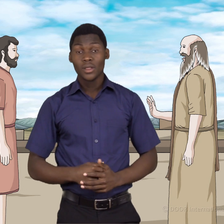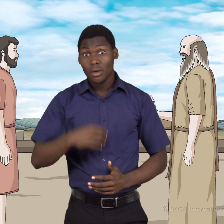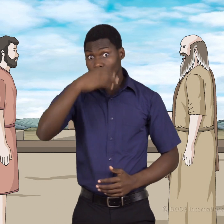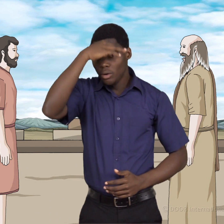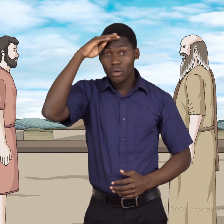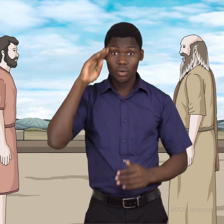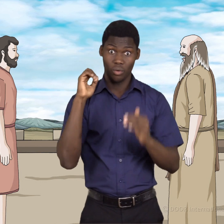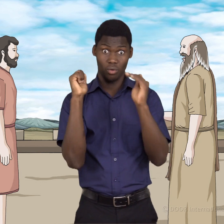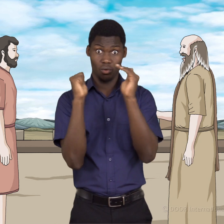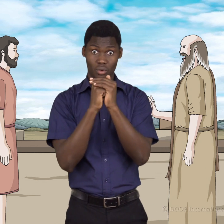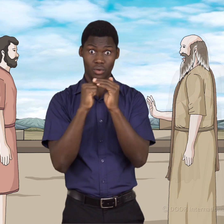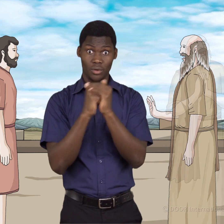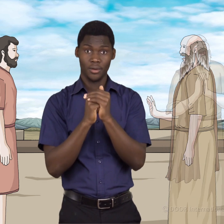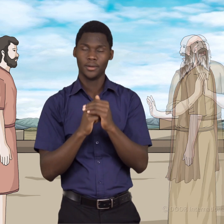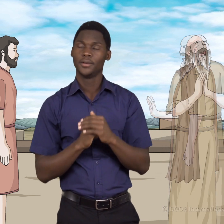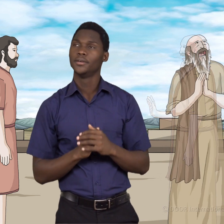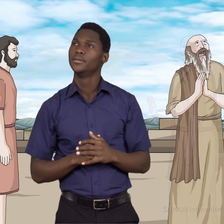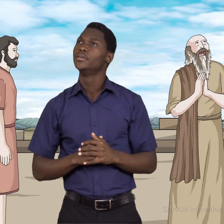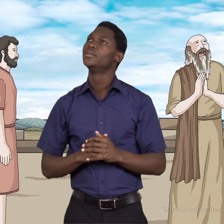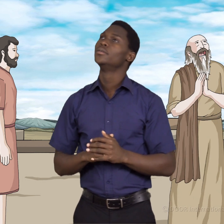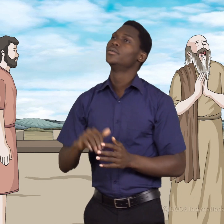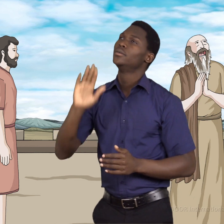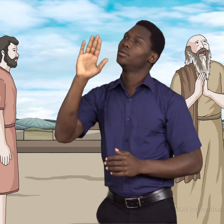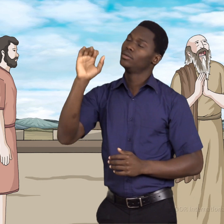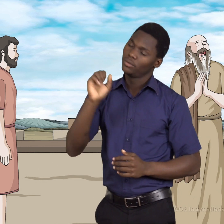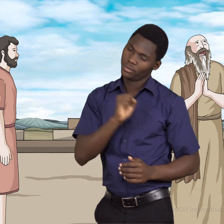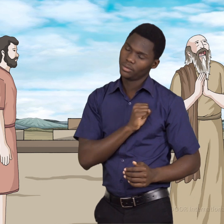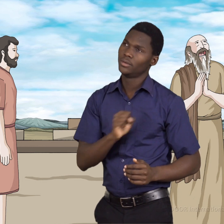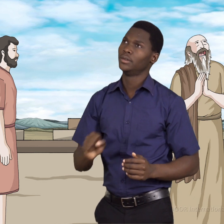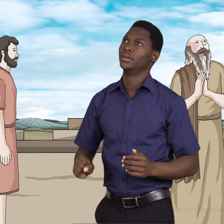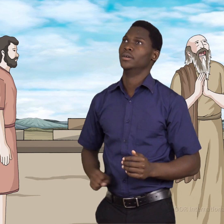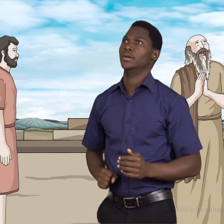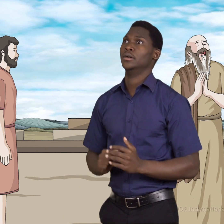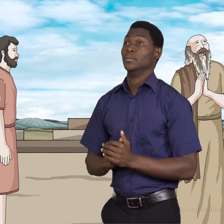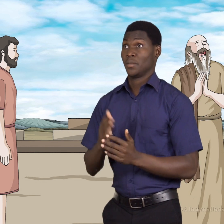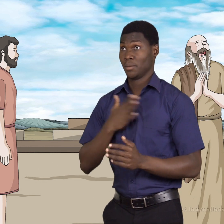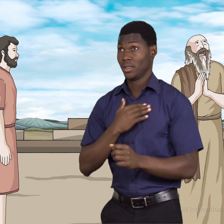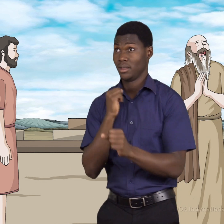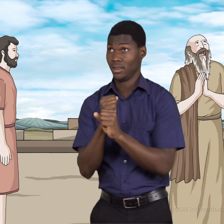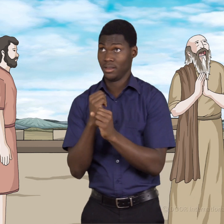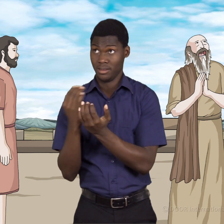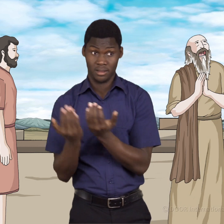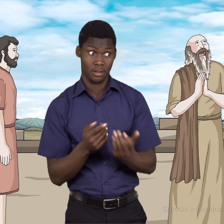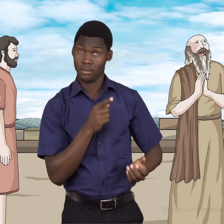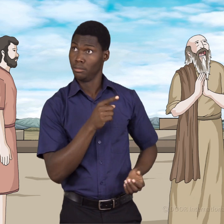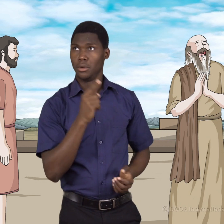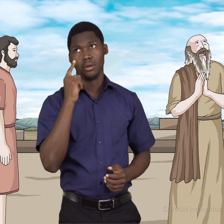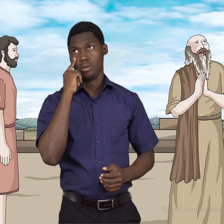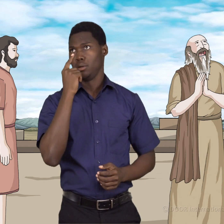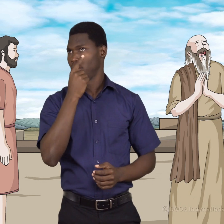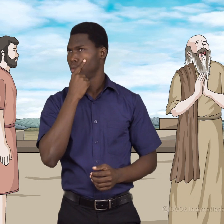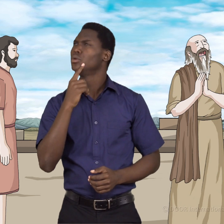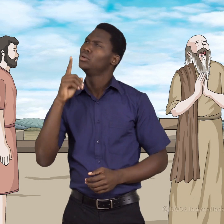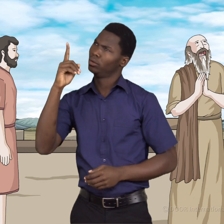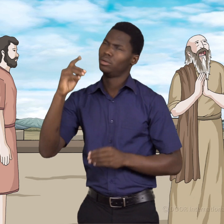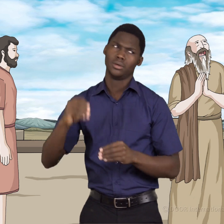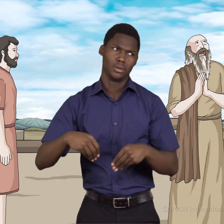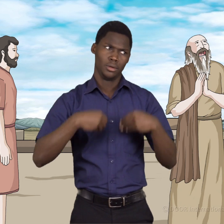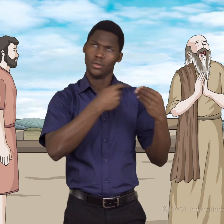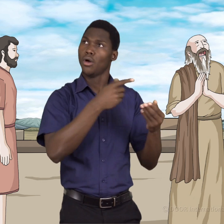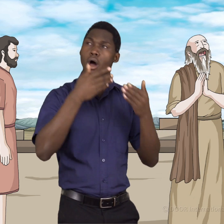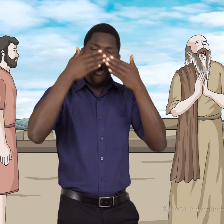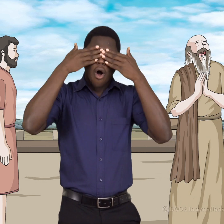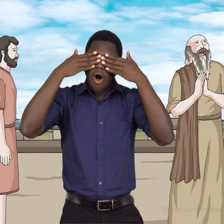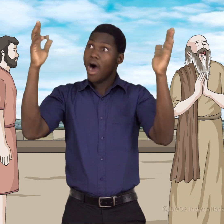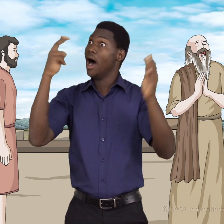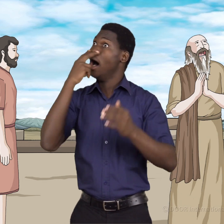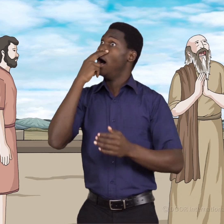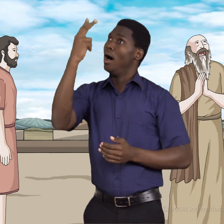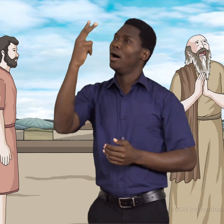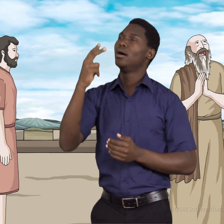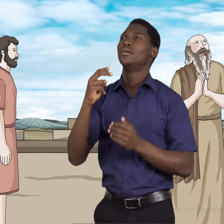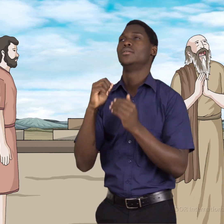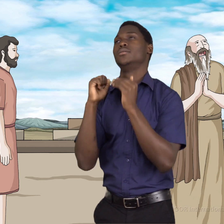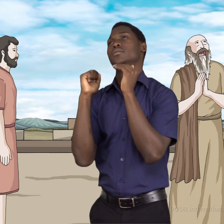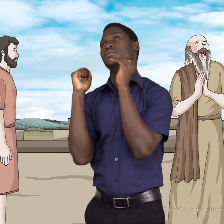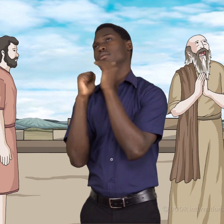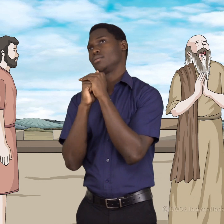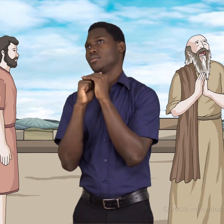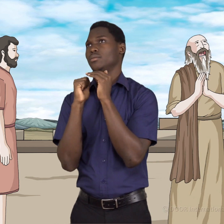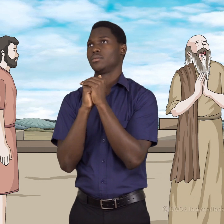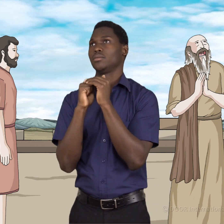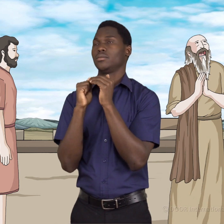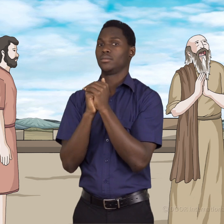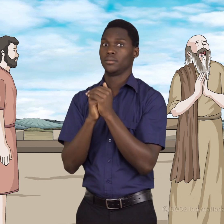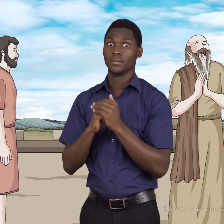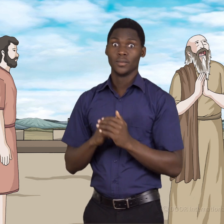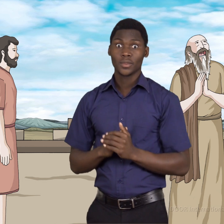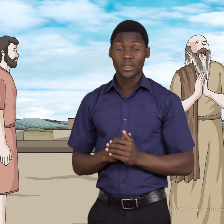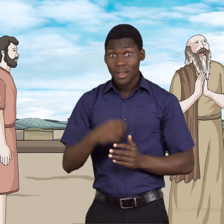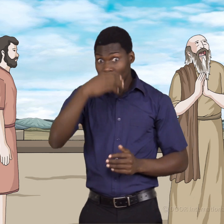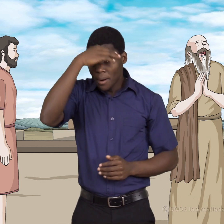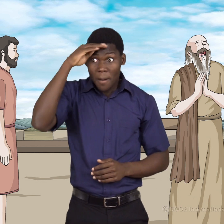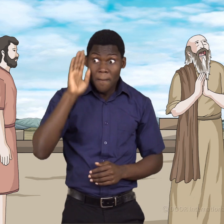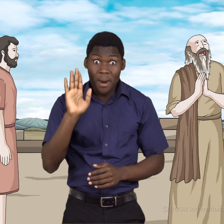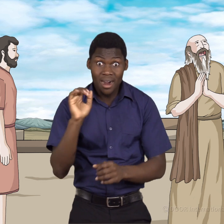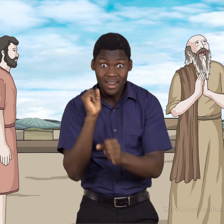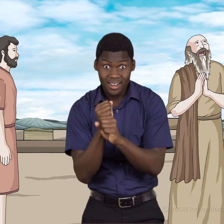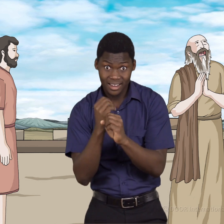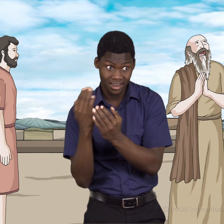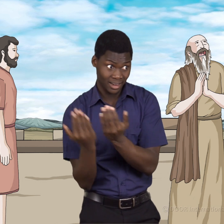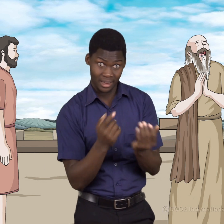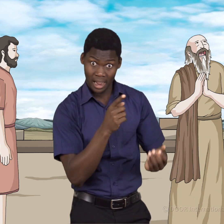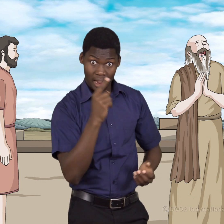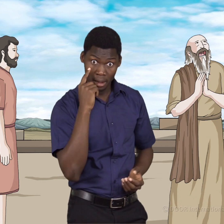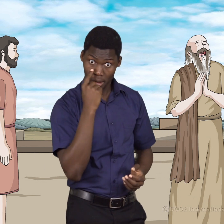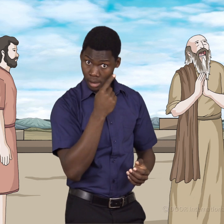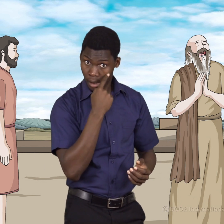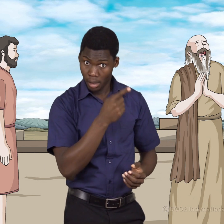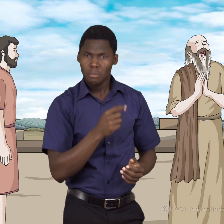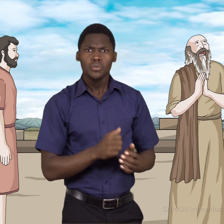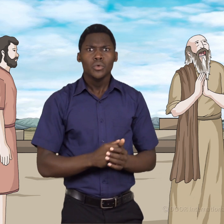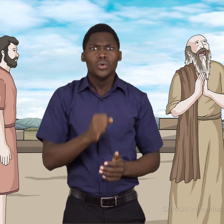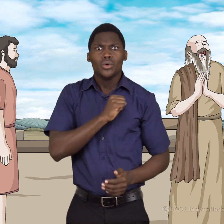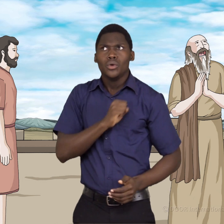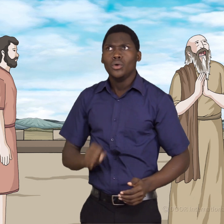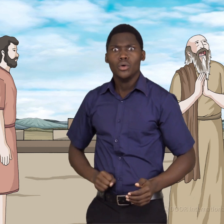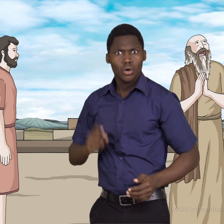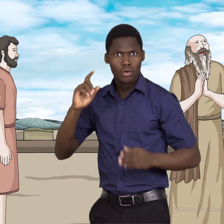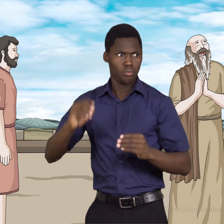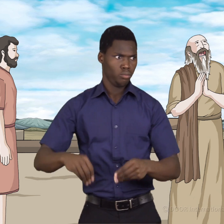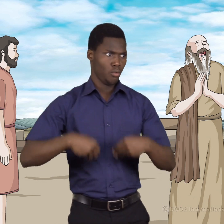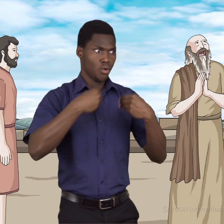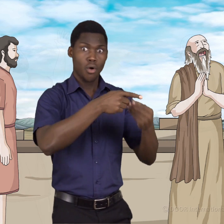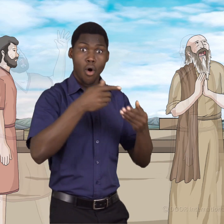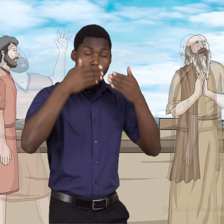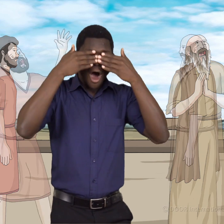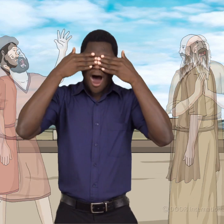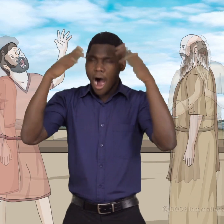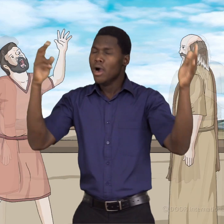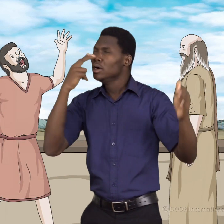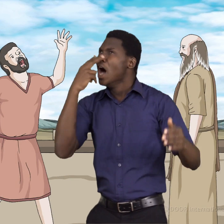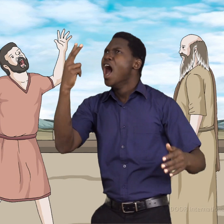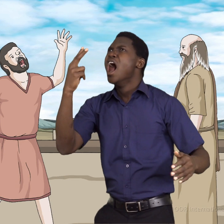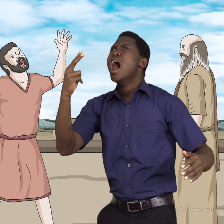Then Elisha prayed, “O LORD, please open his eyes that he may see.”